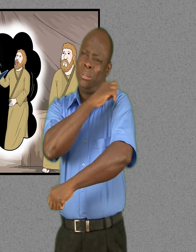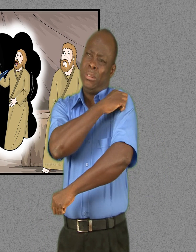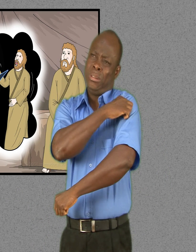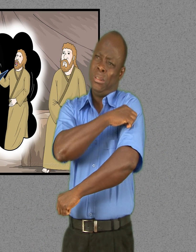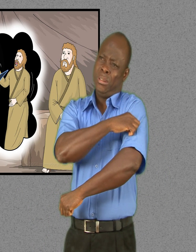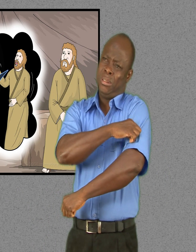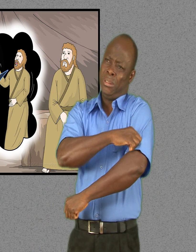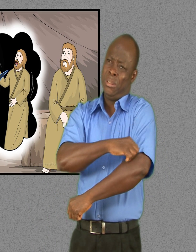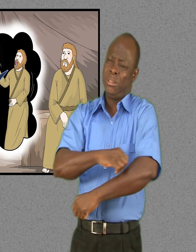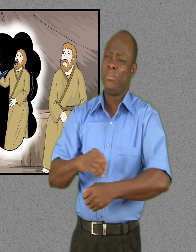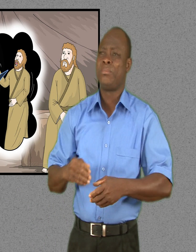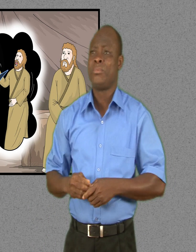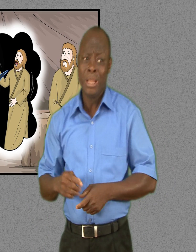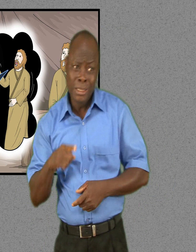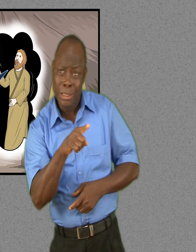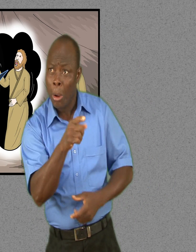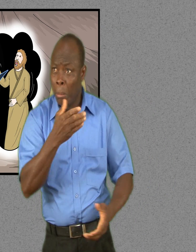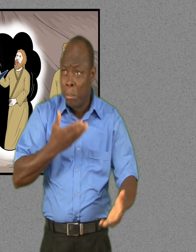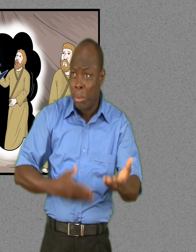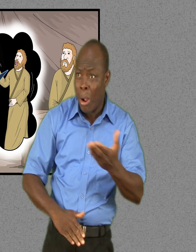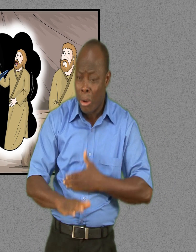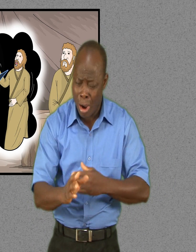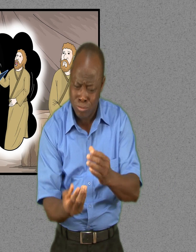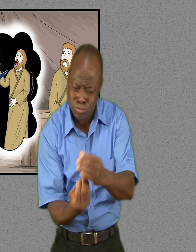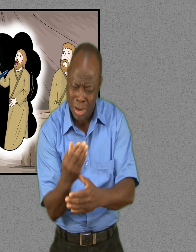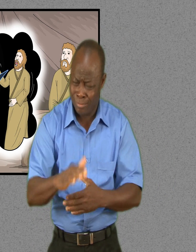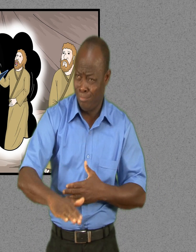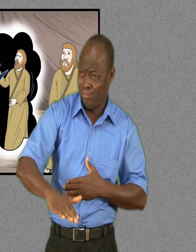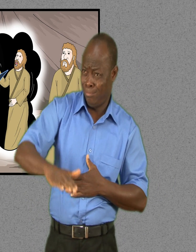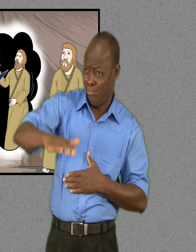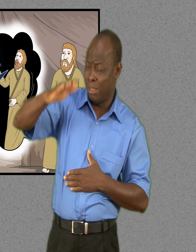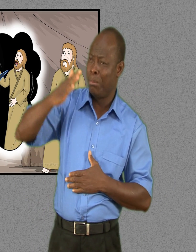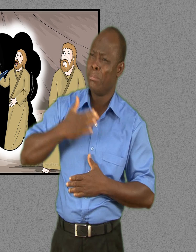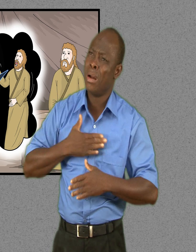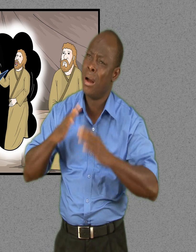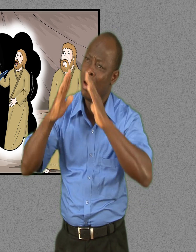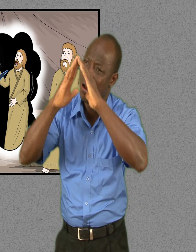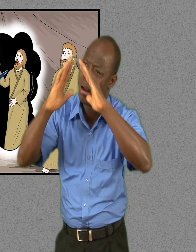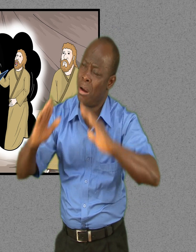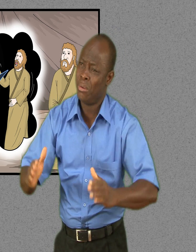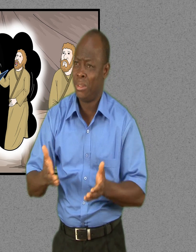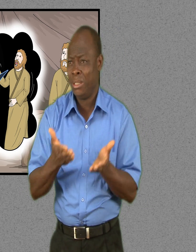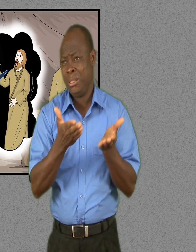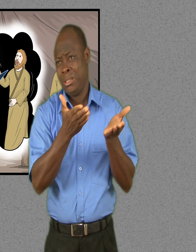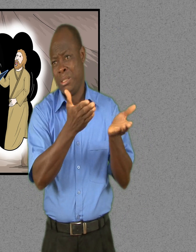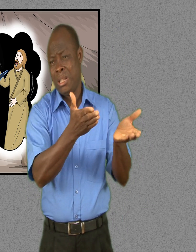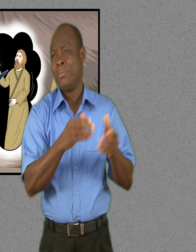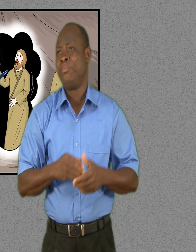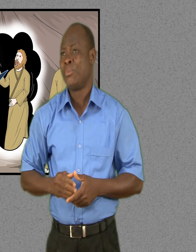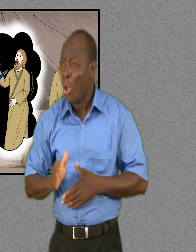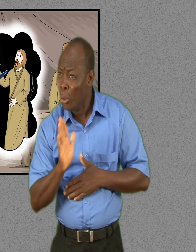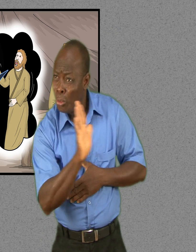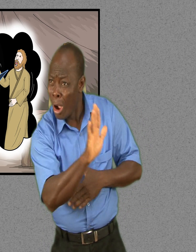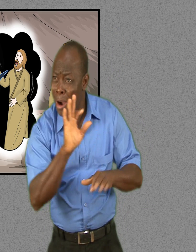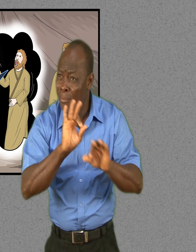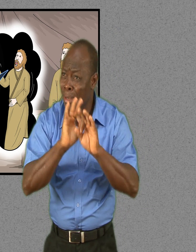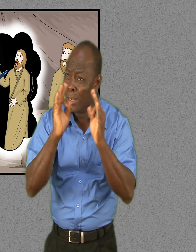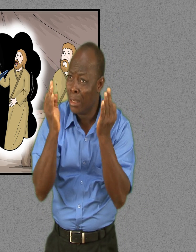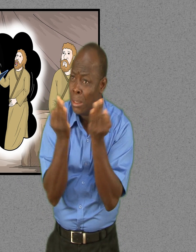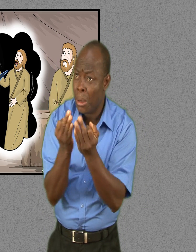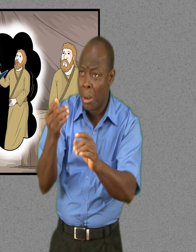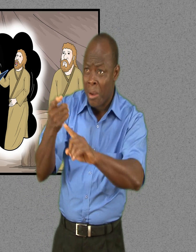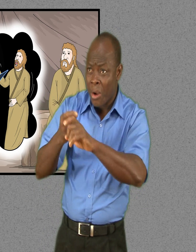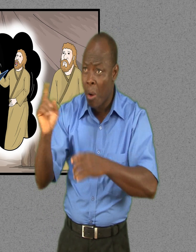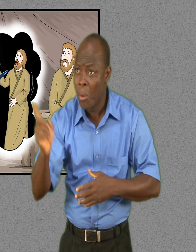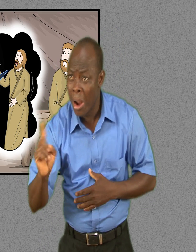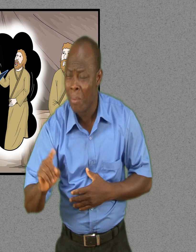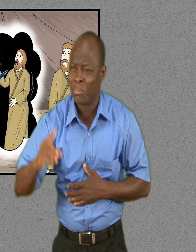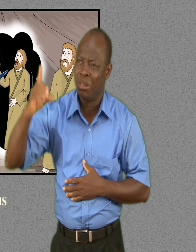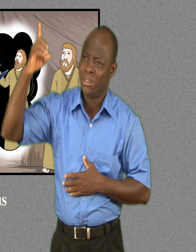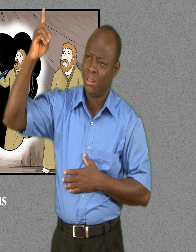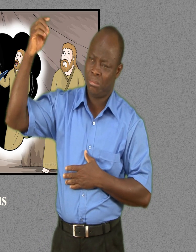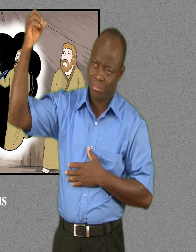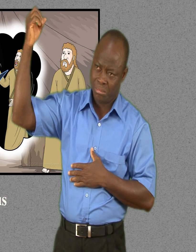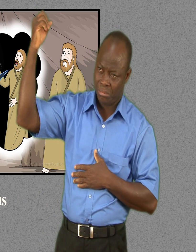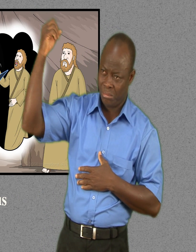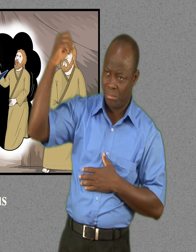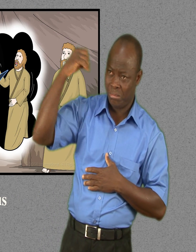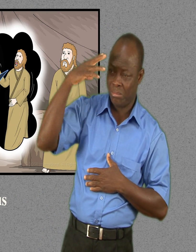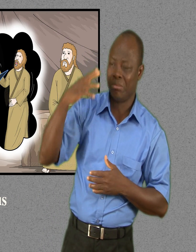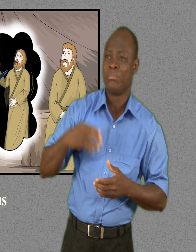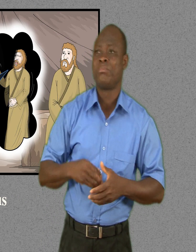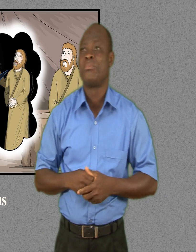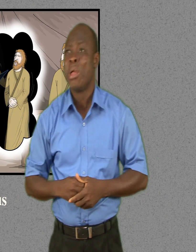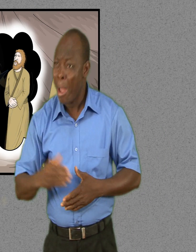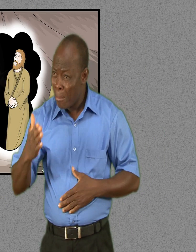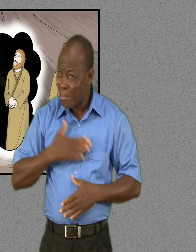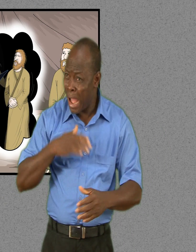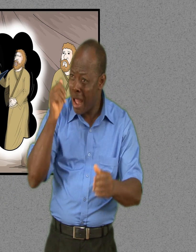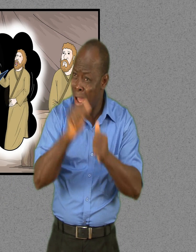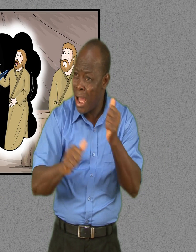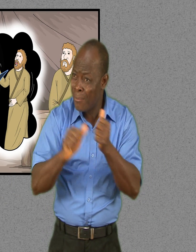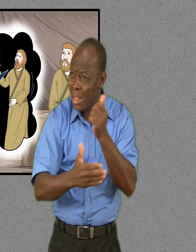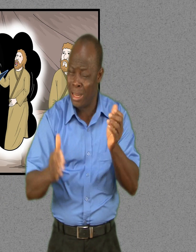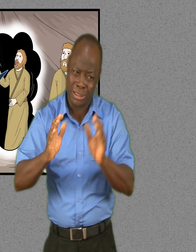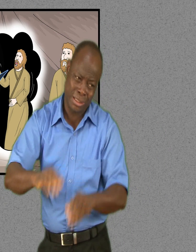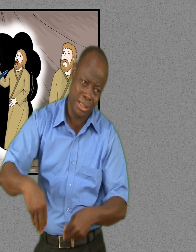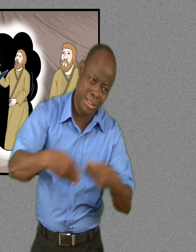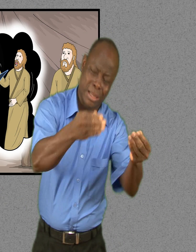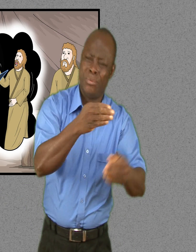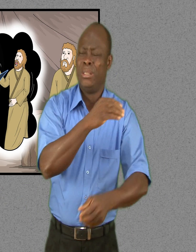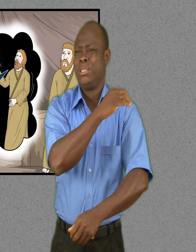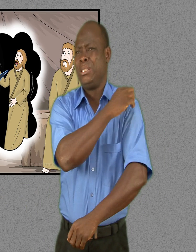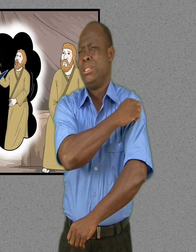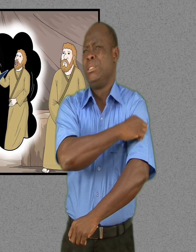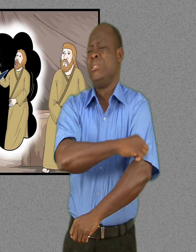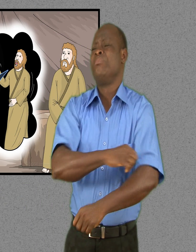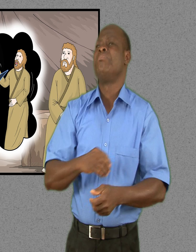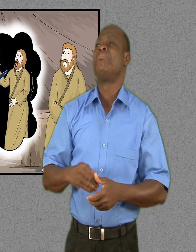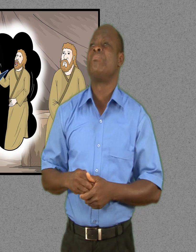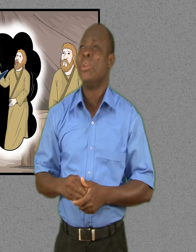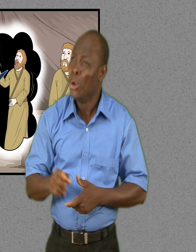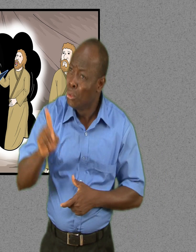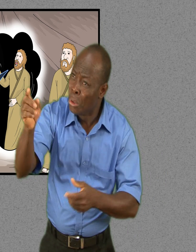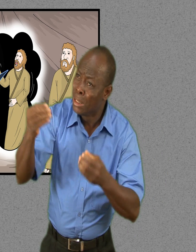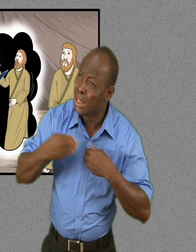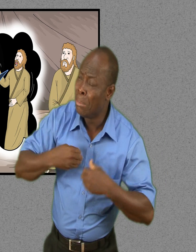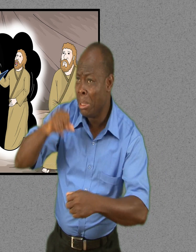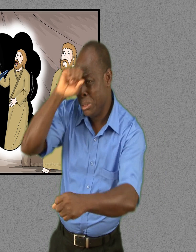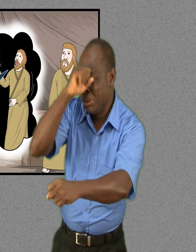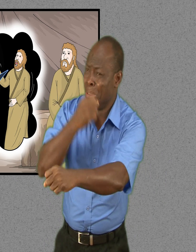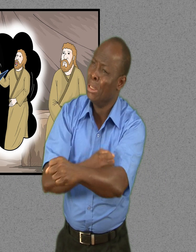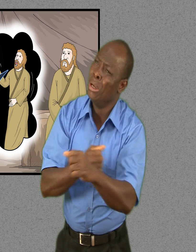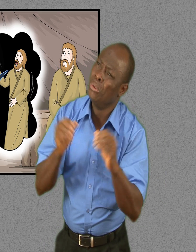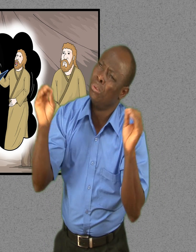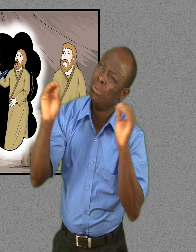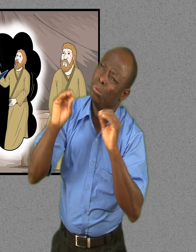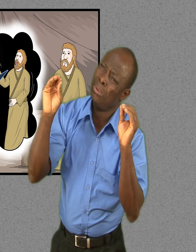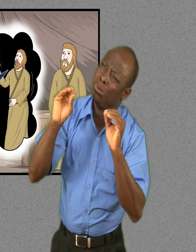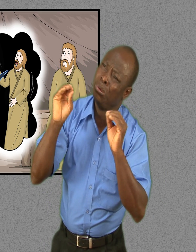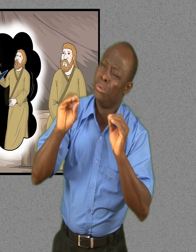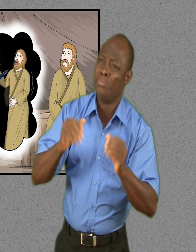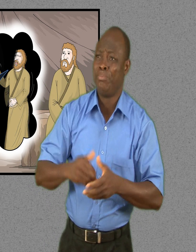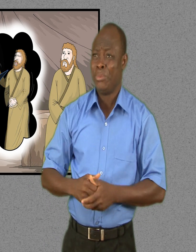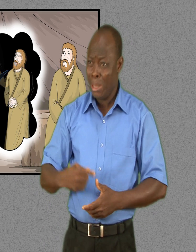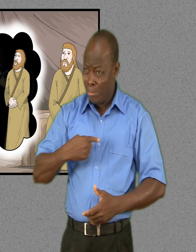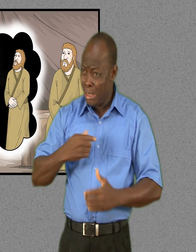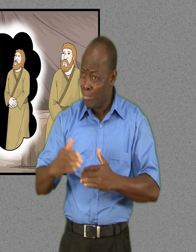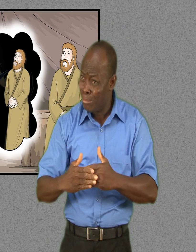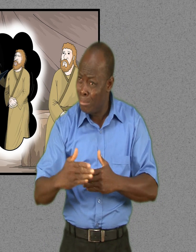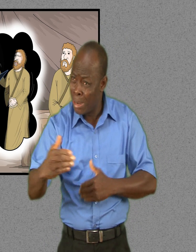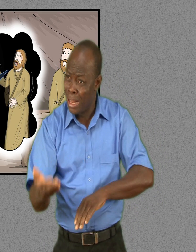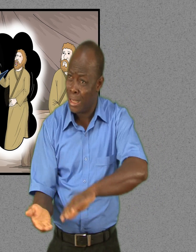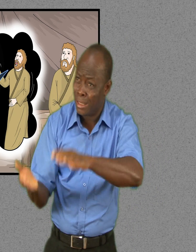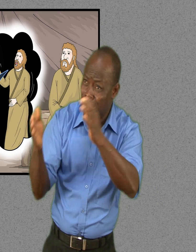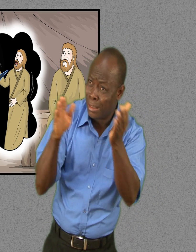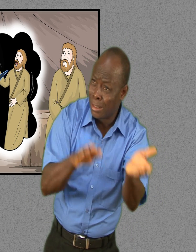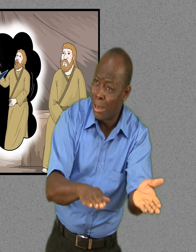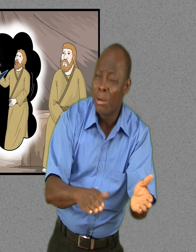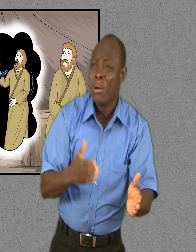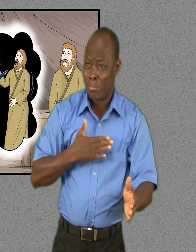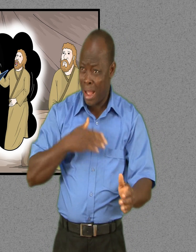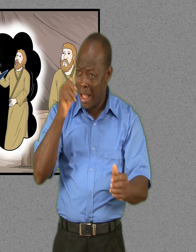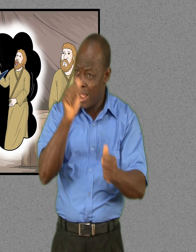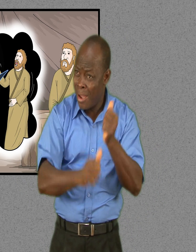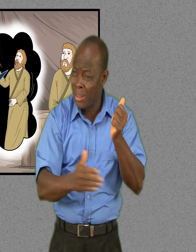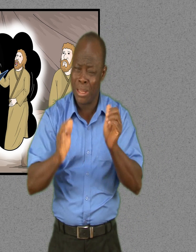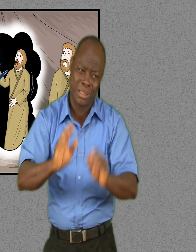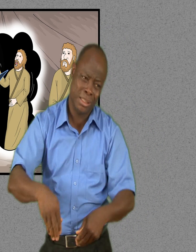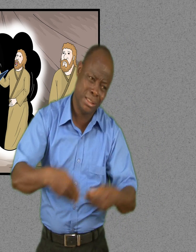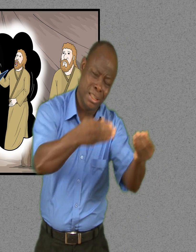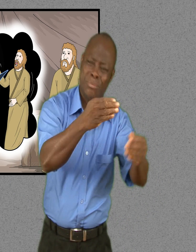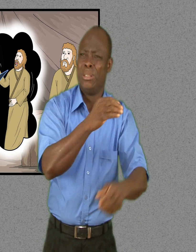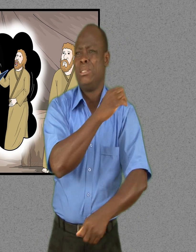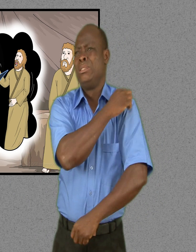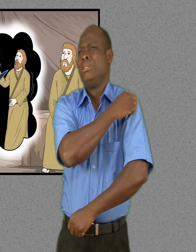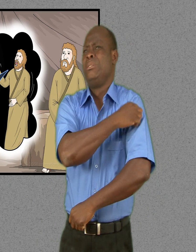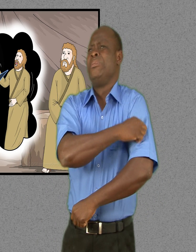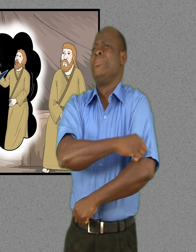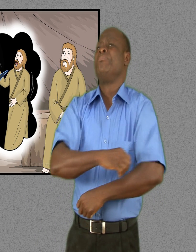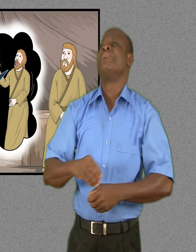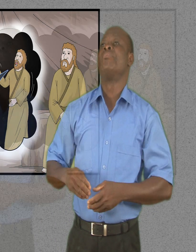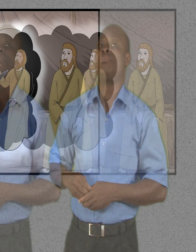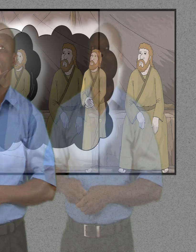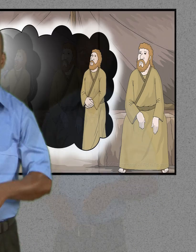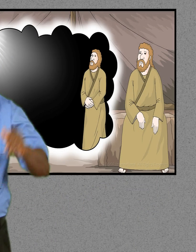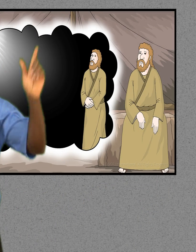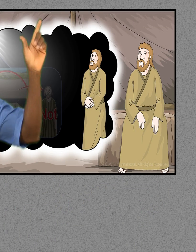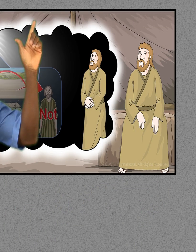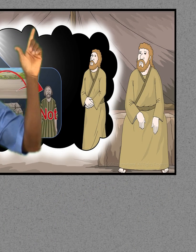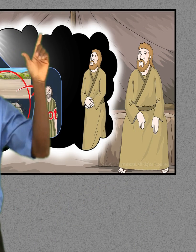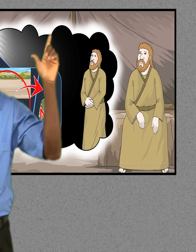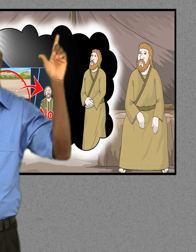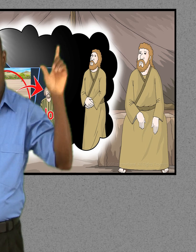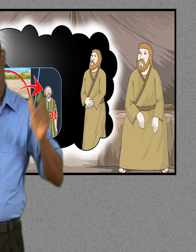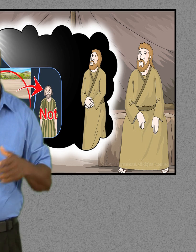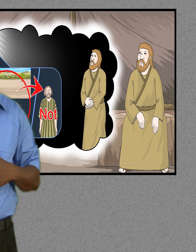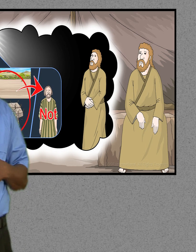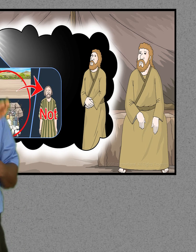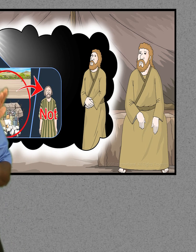Abram continued, “Behold, You have given me no offspring, so a servant in my household will be my heir.”